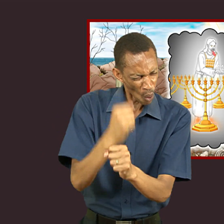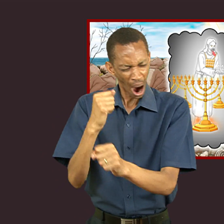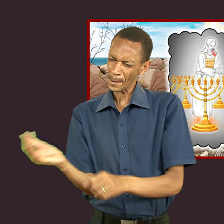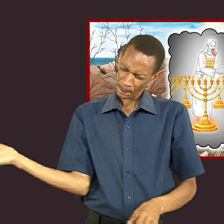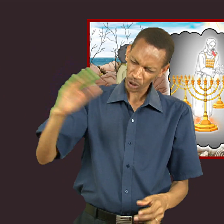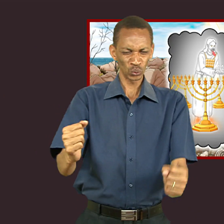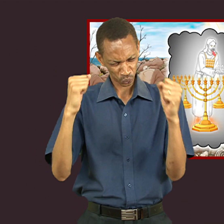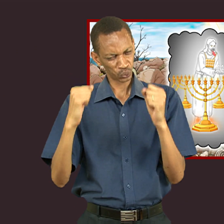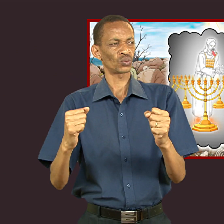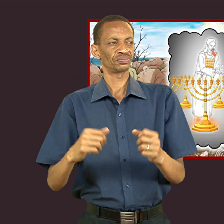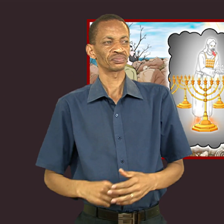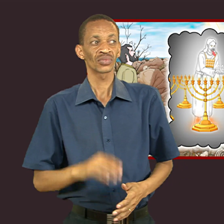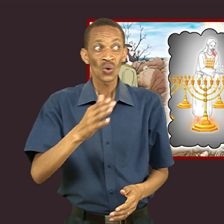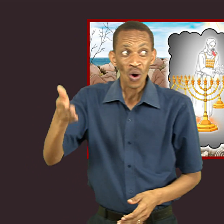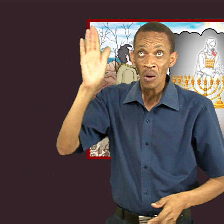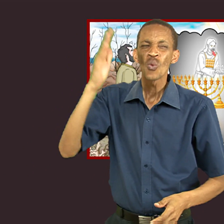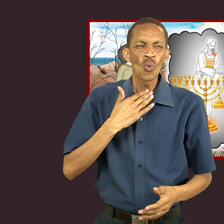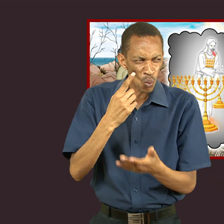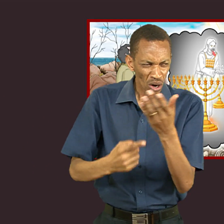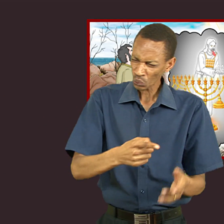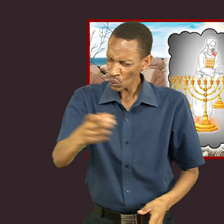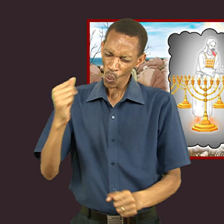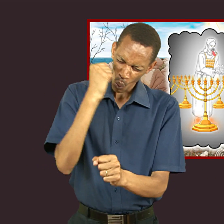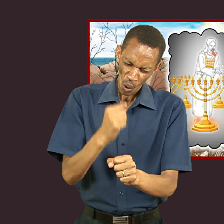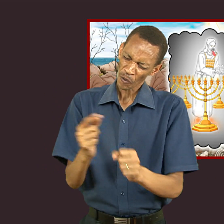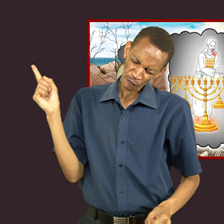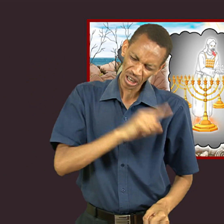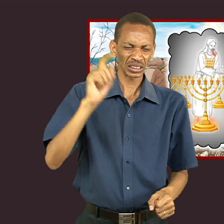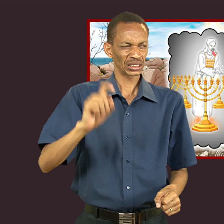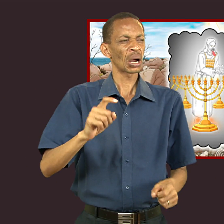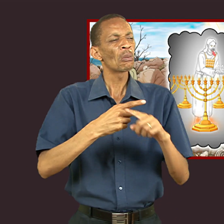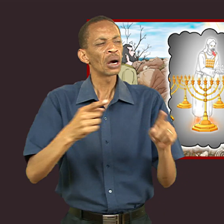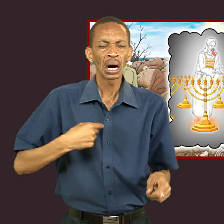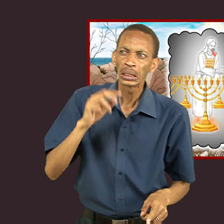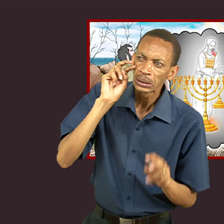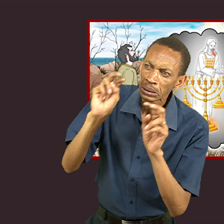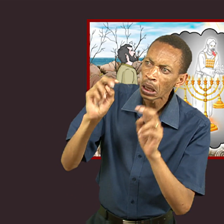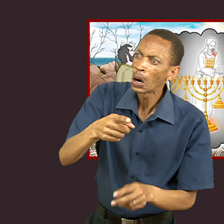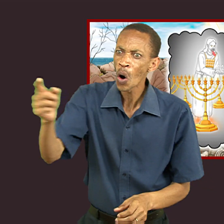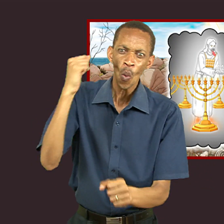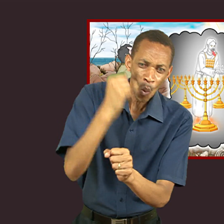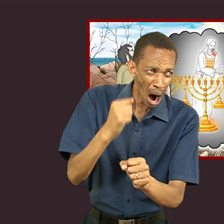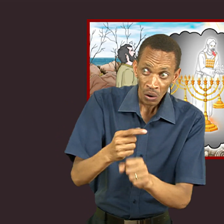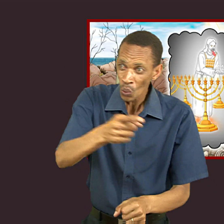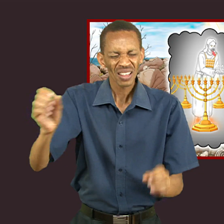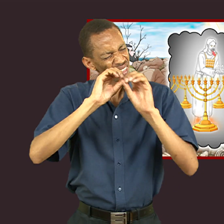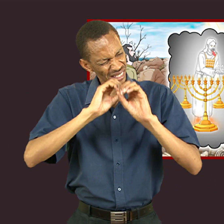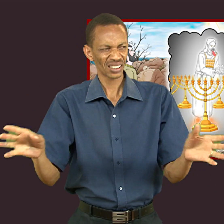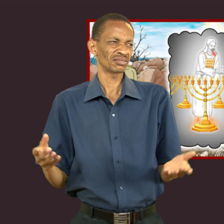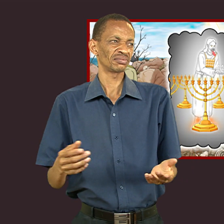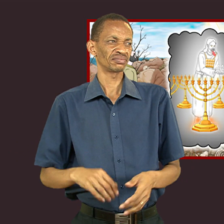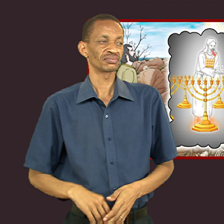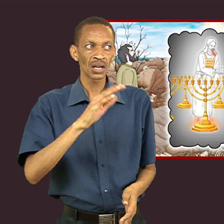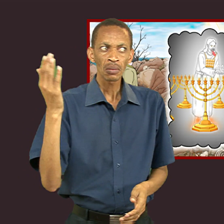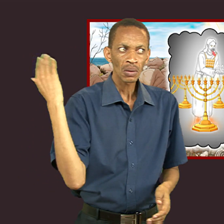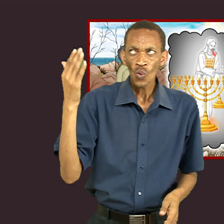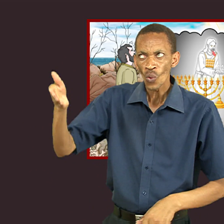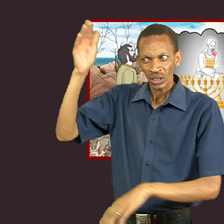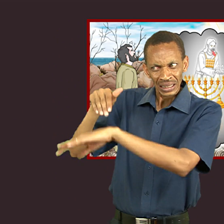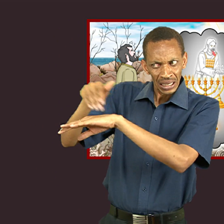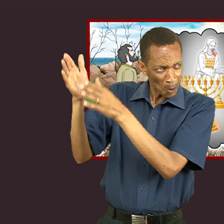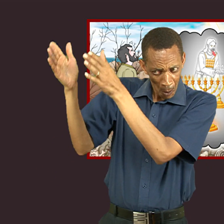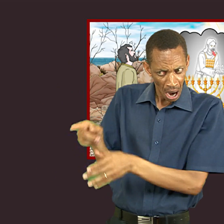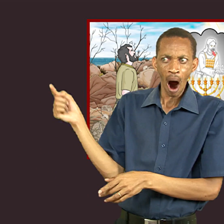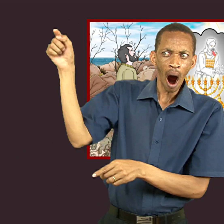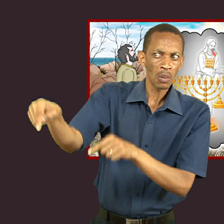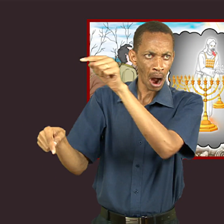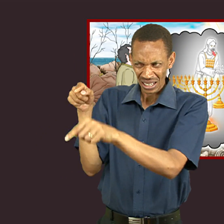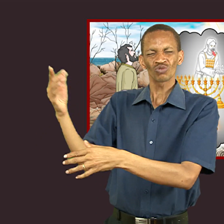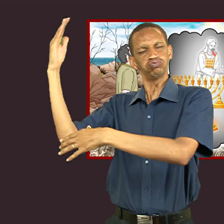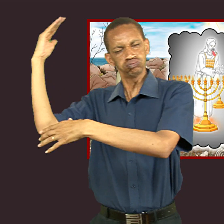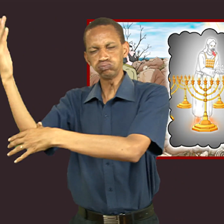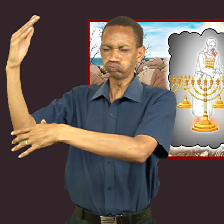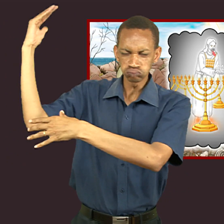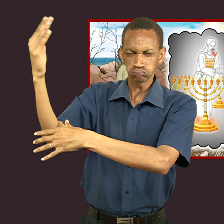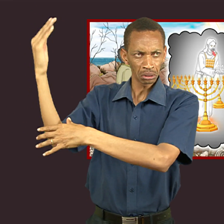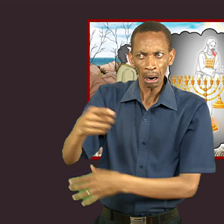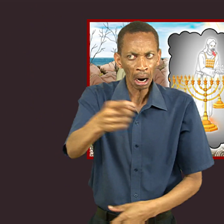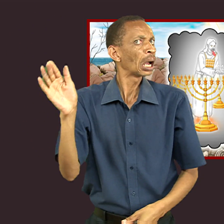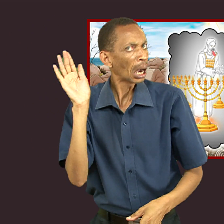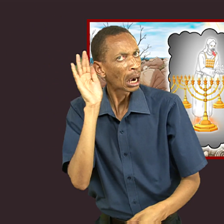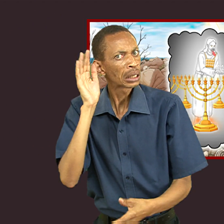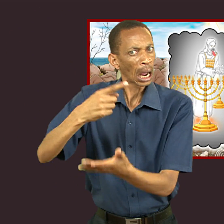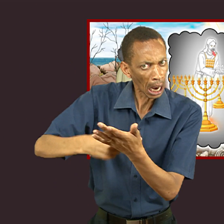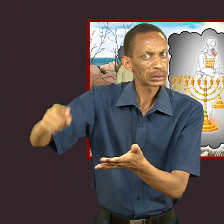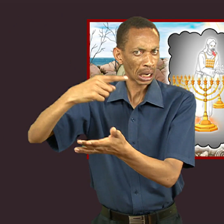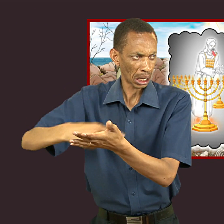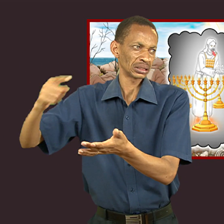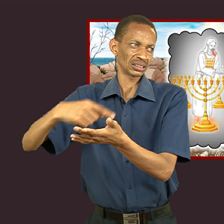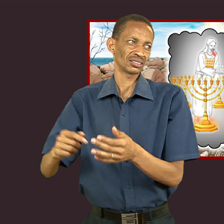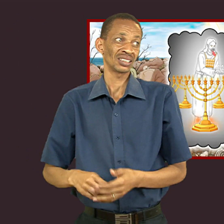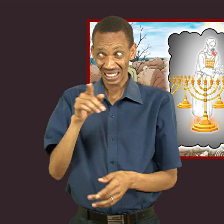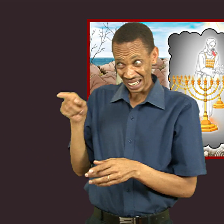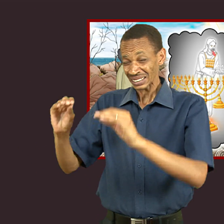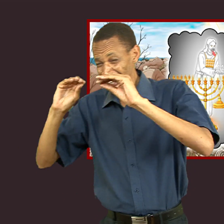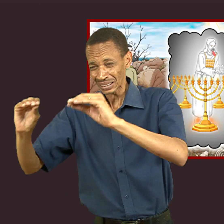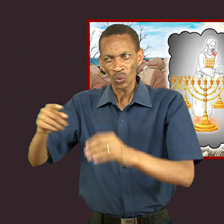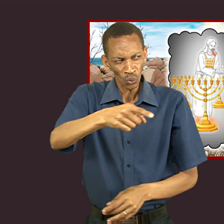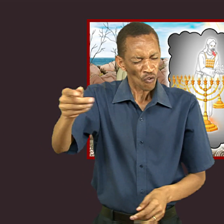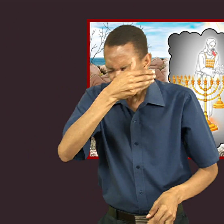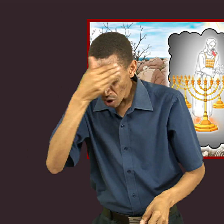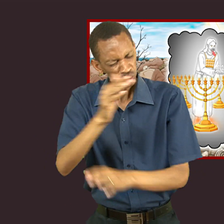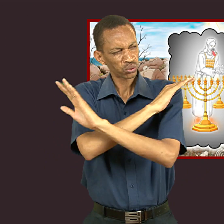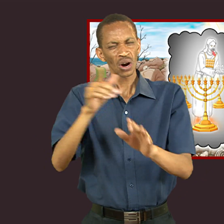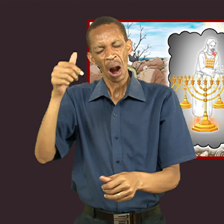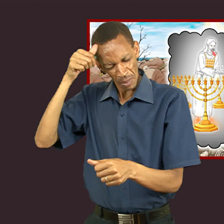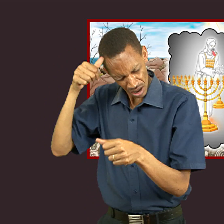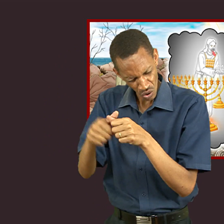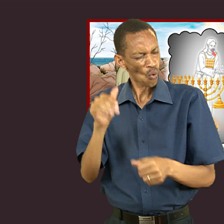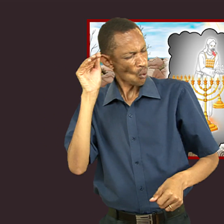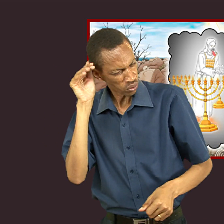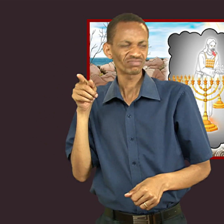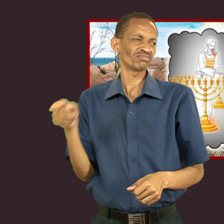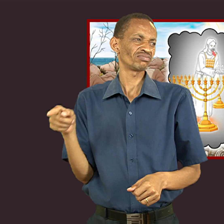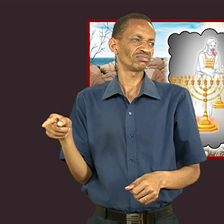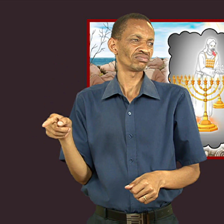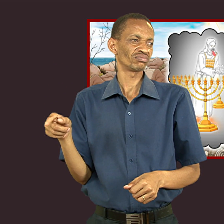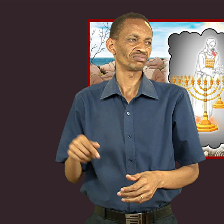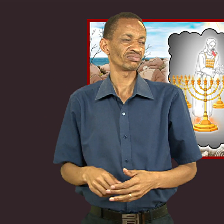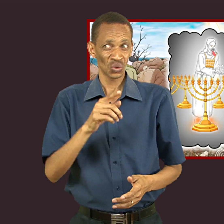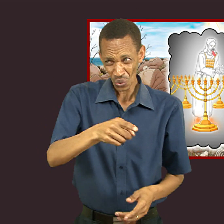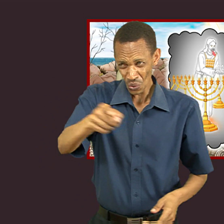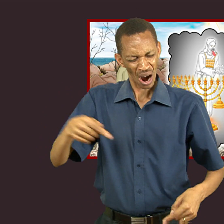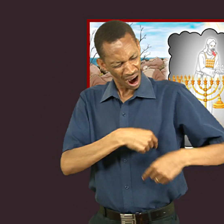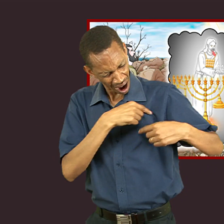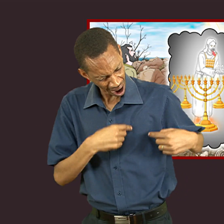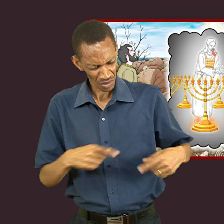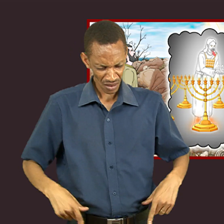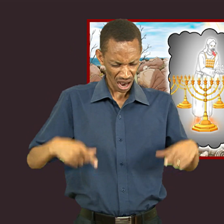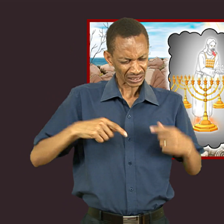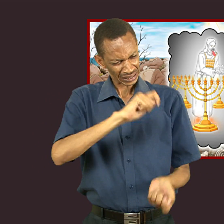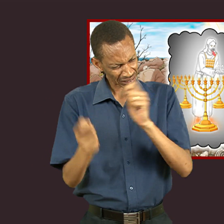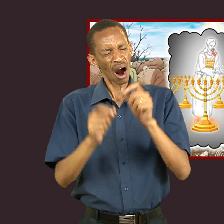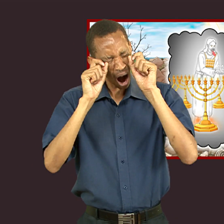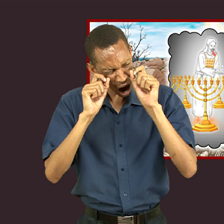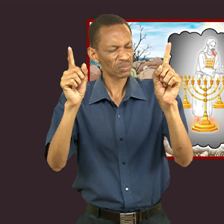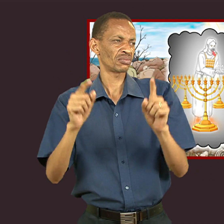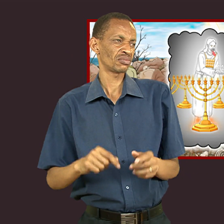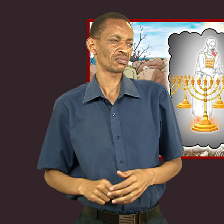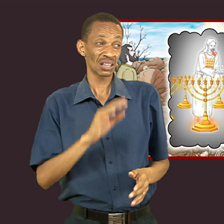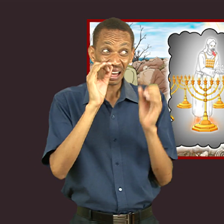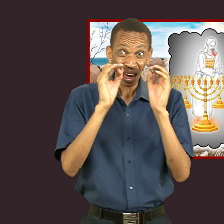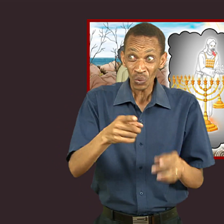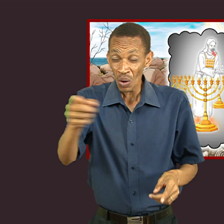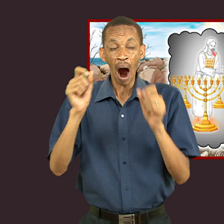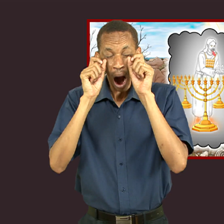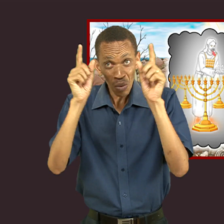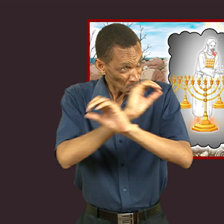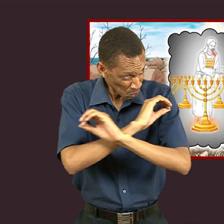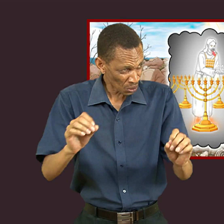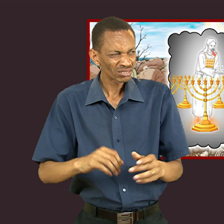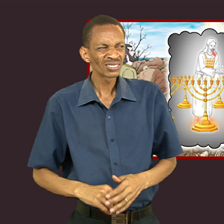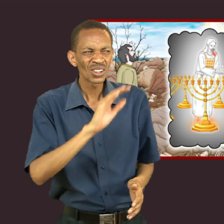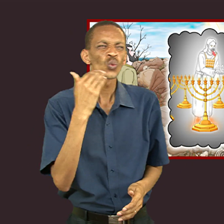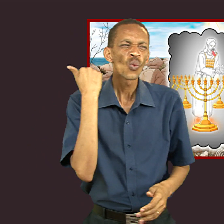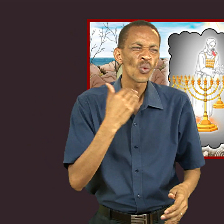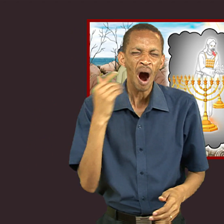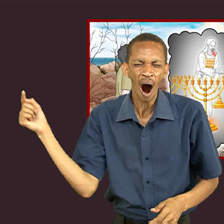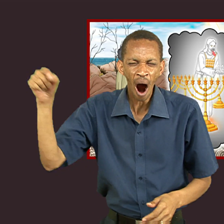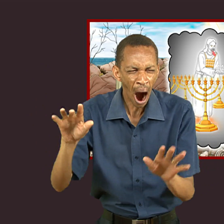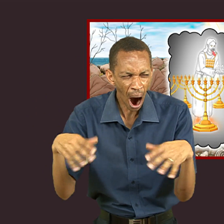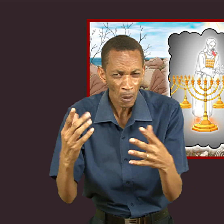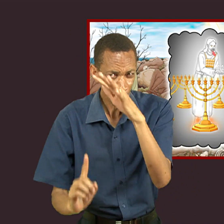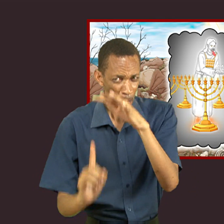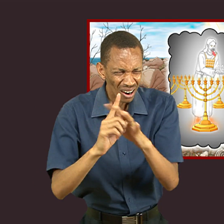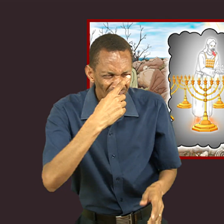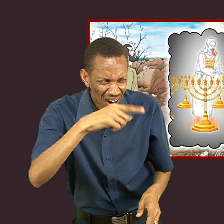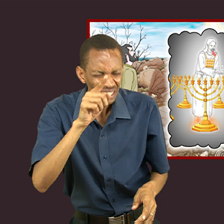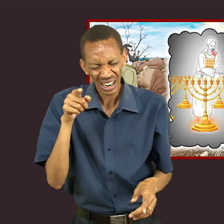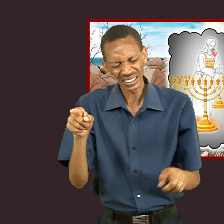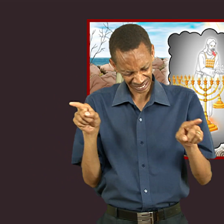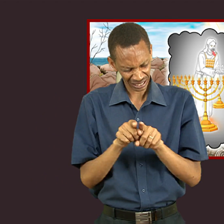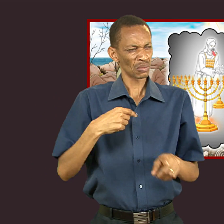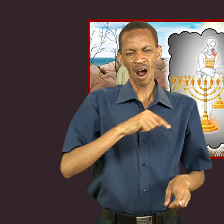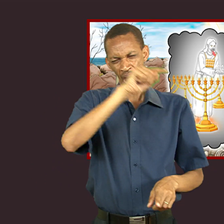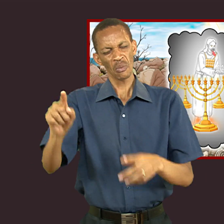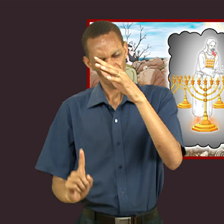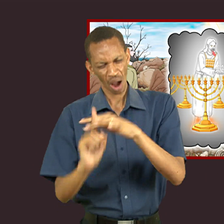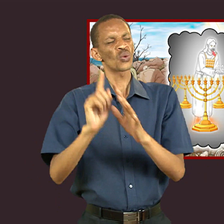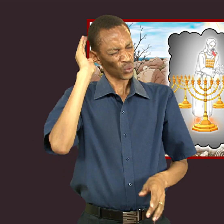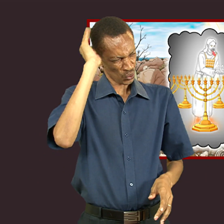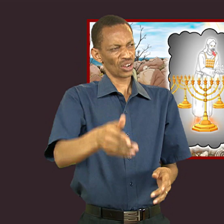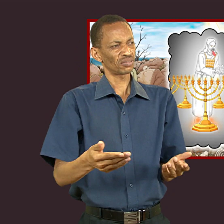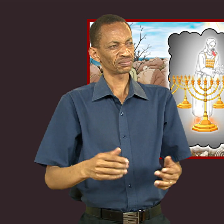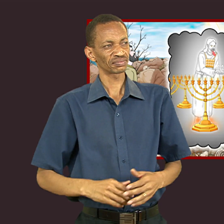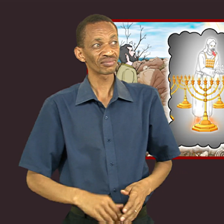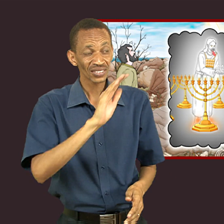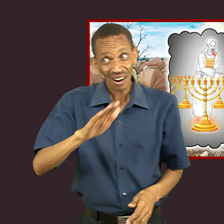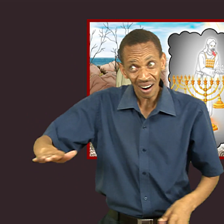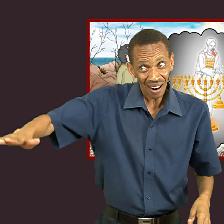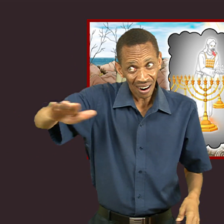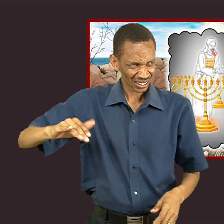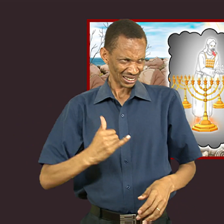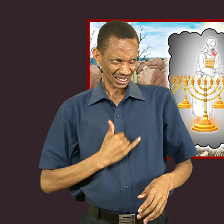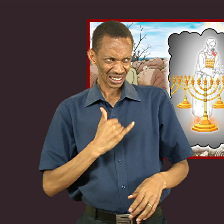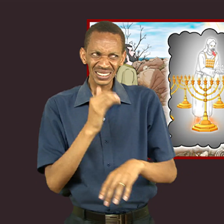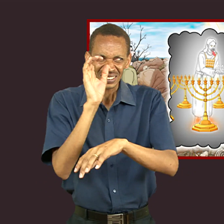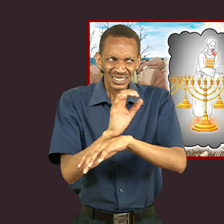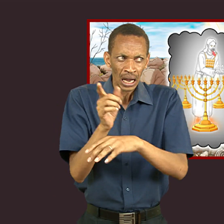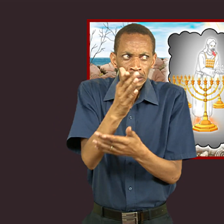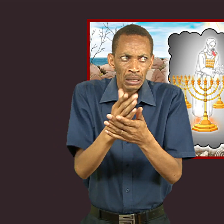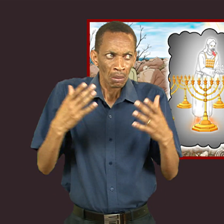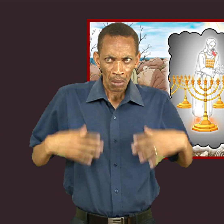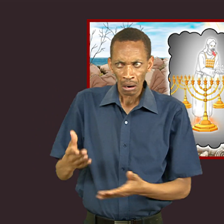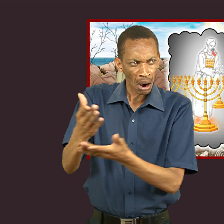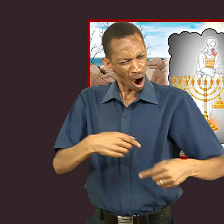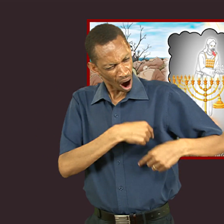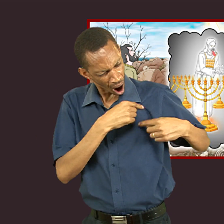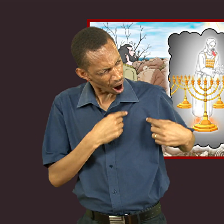Remember, then, what you have received and heard. Keep it and repent. If you do not wake up, I will come like a thief, and you will not know the hour when I will come upon you.